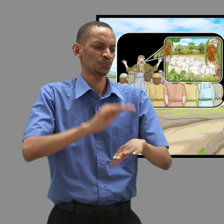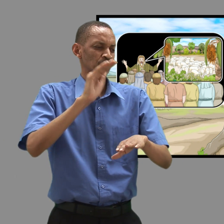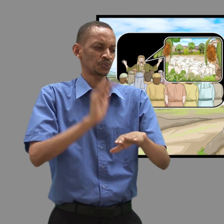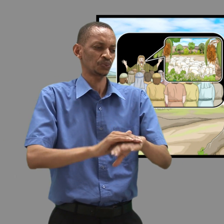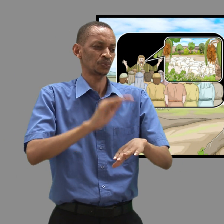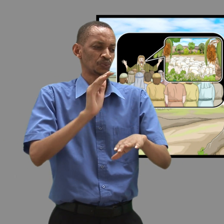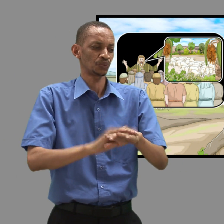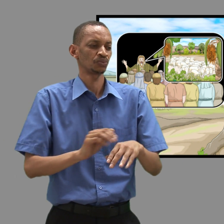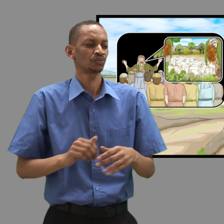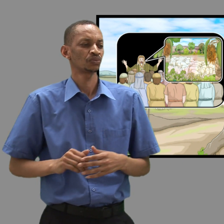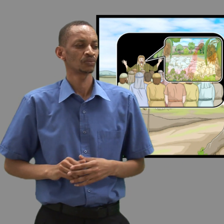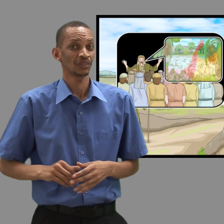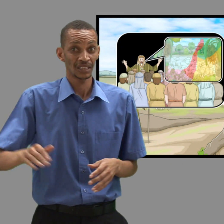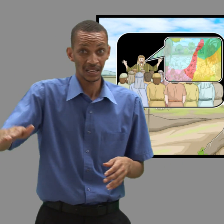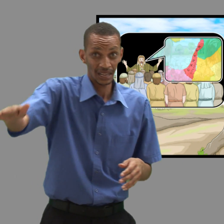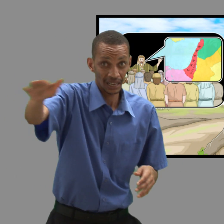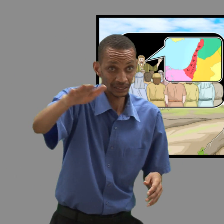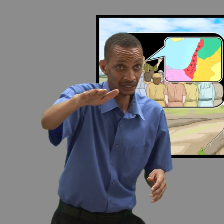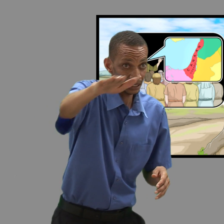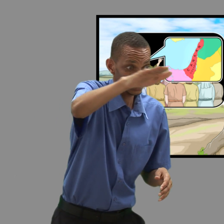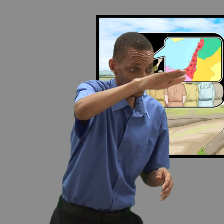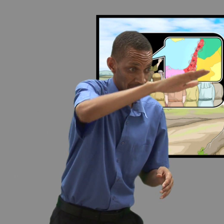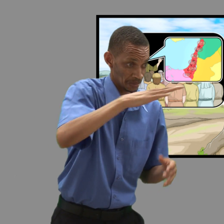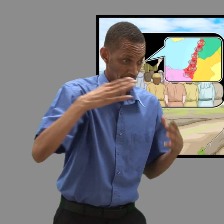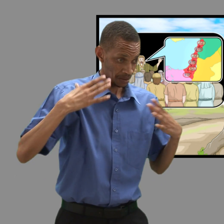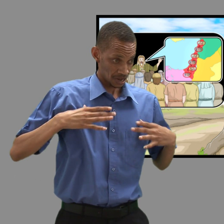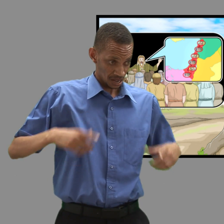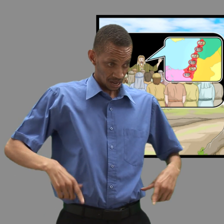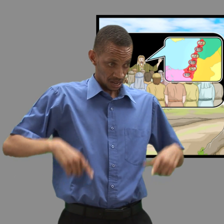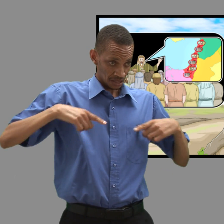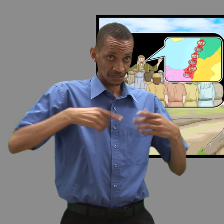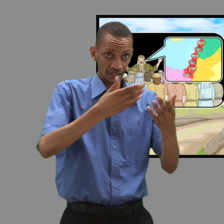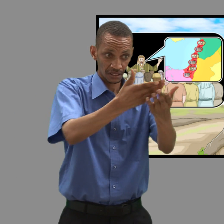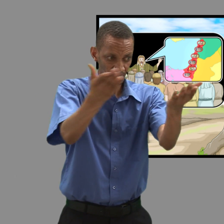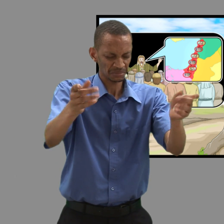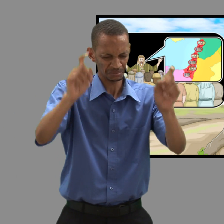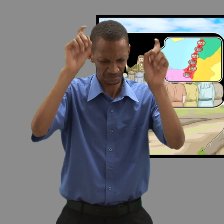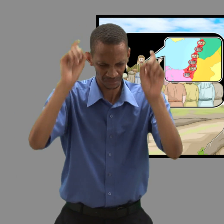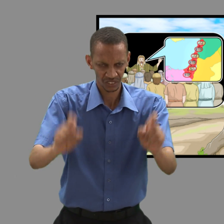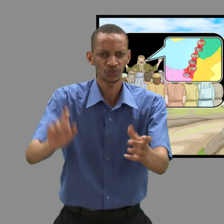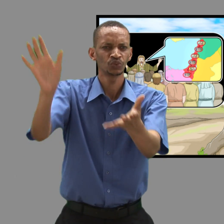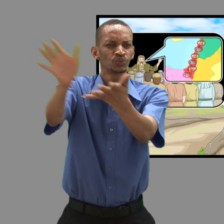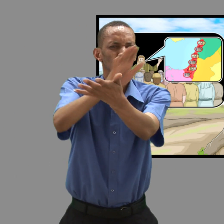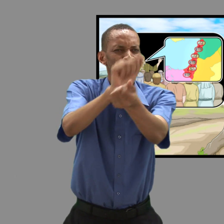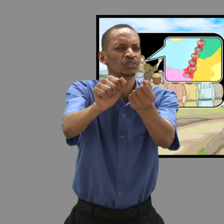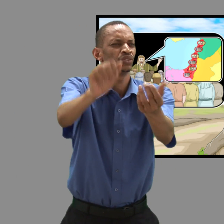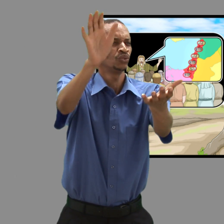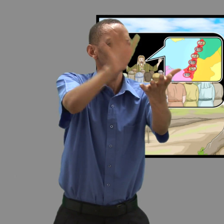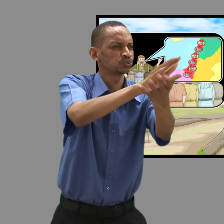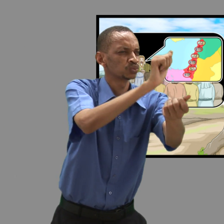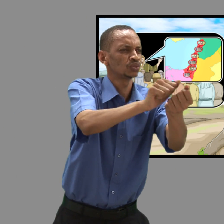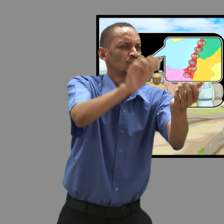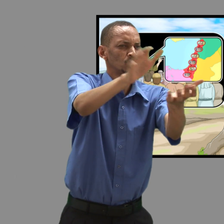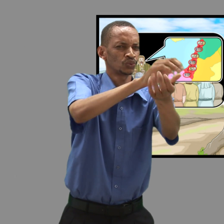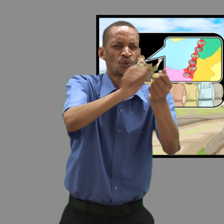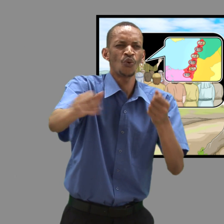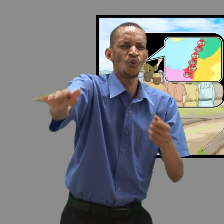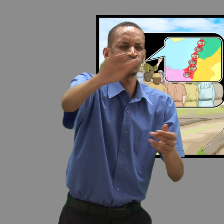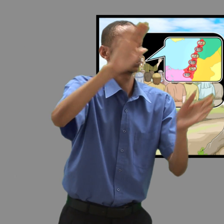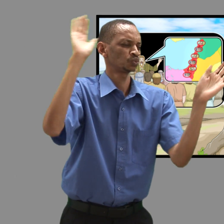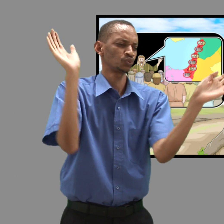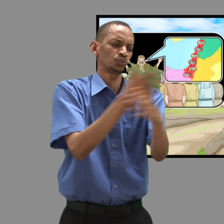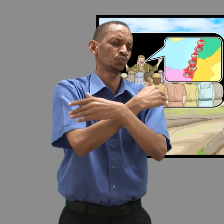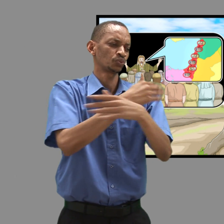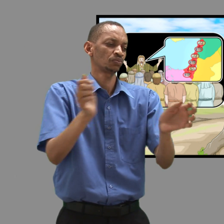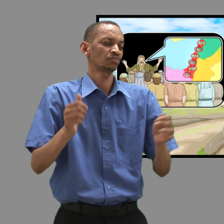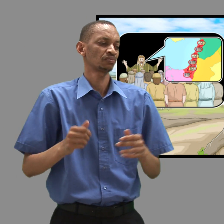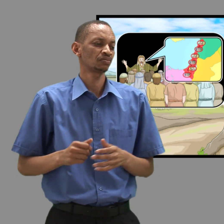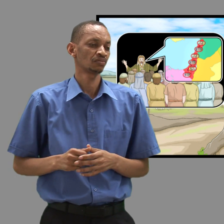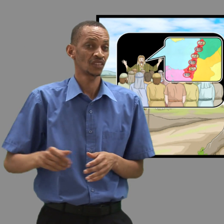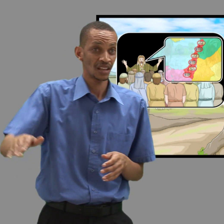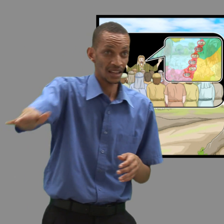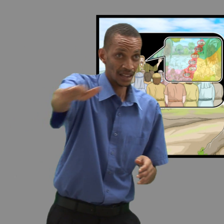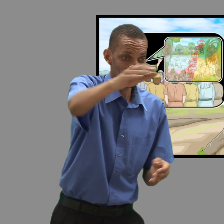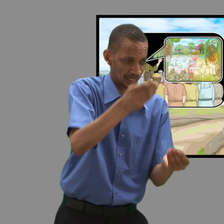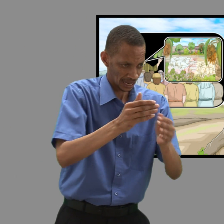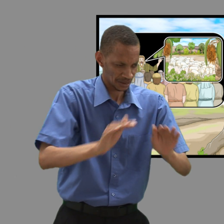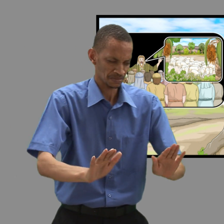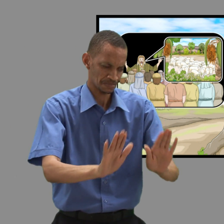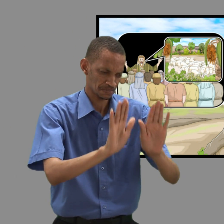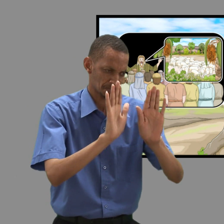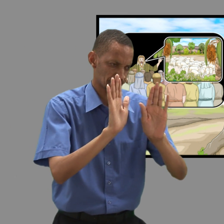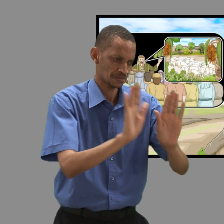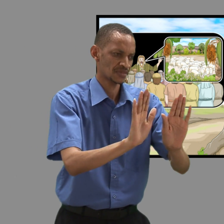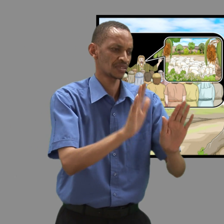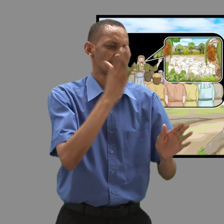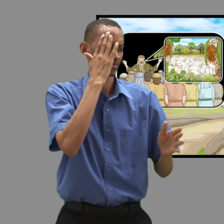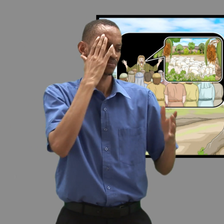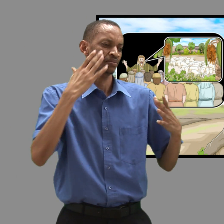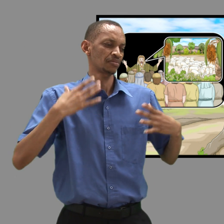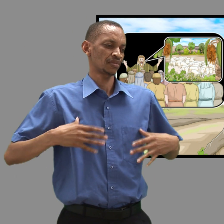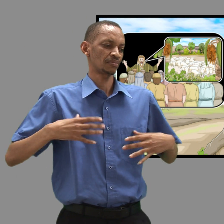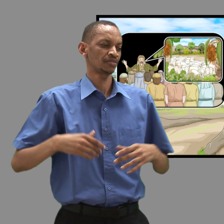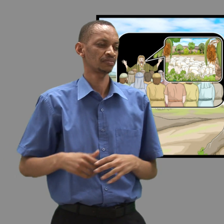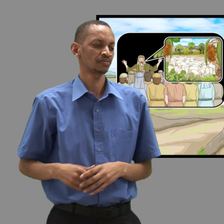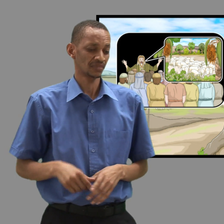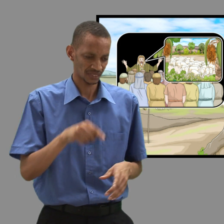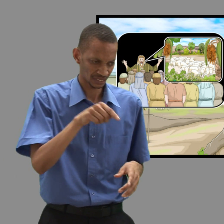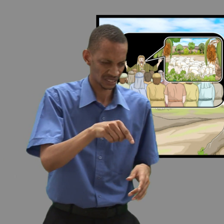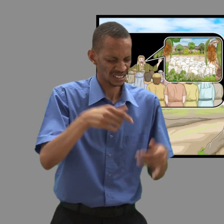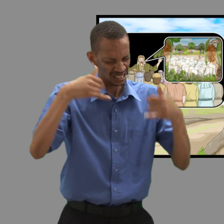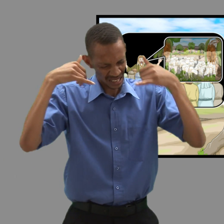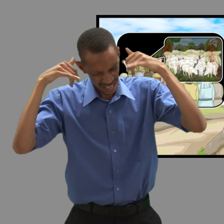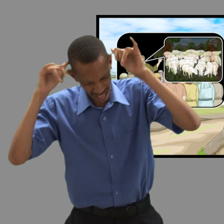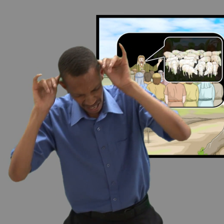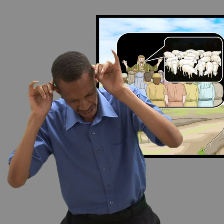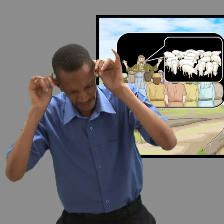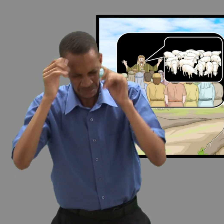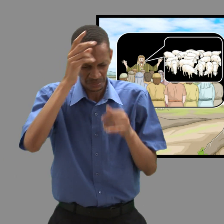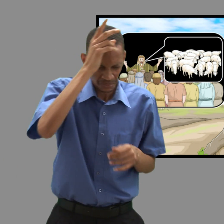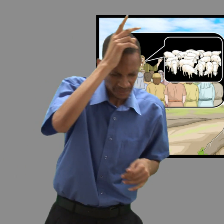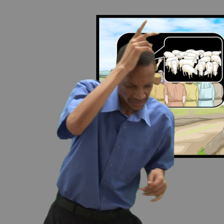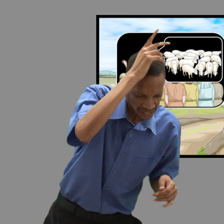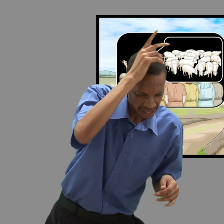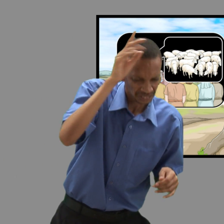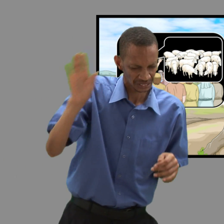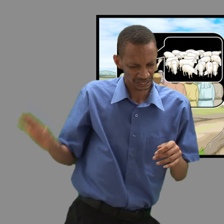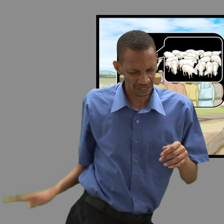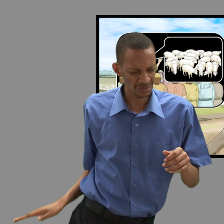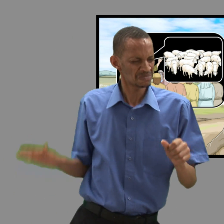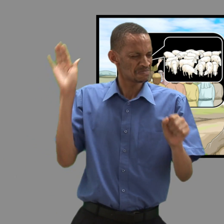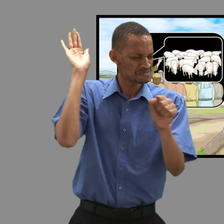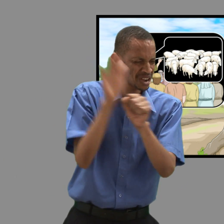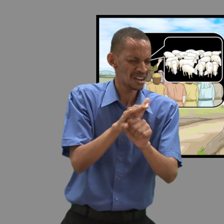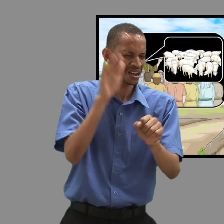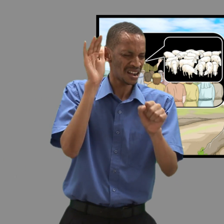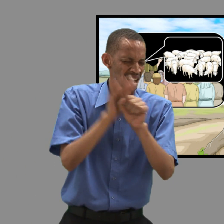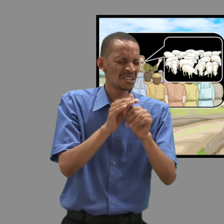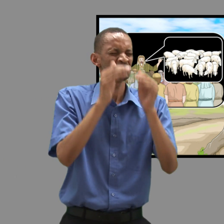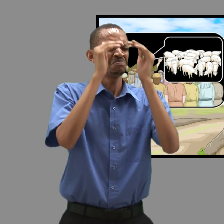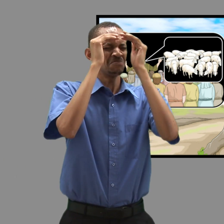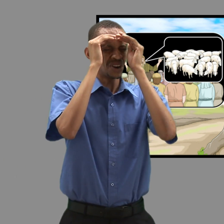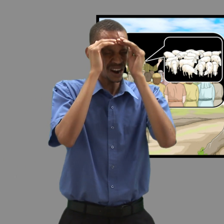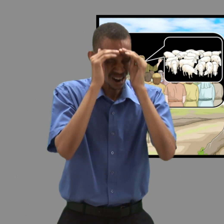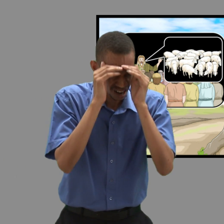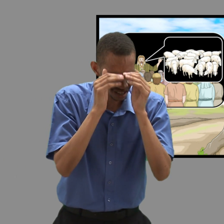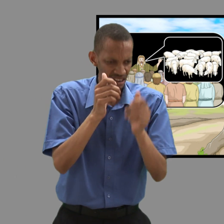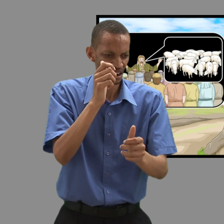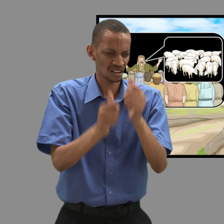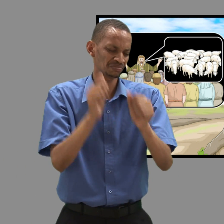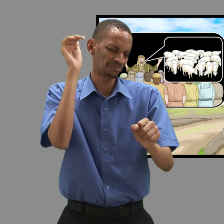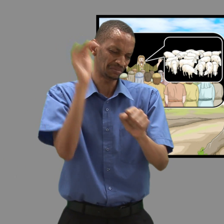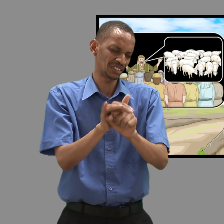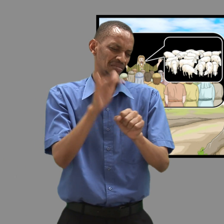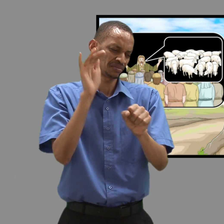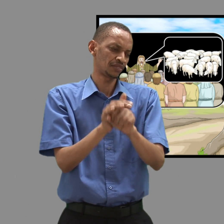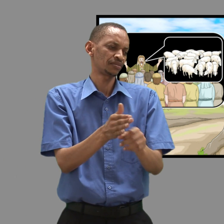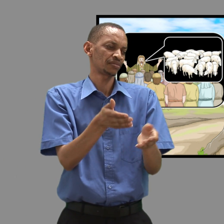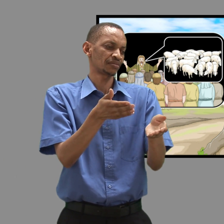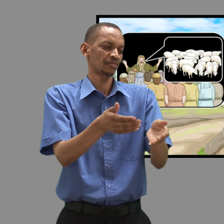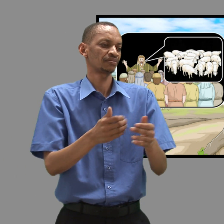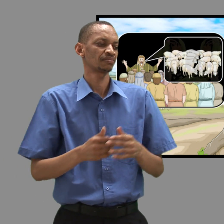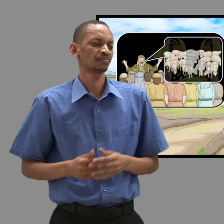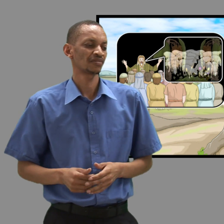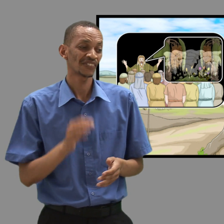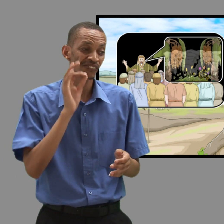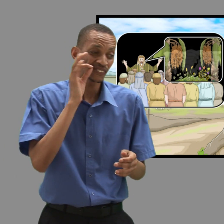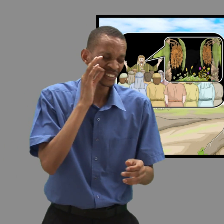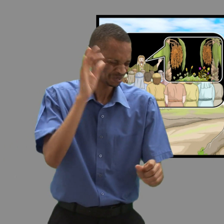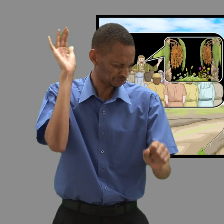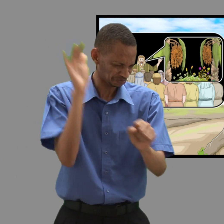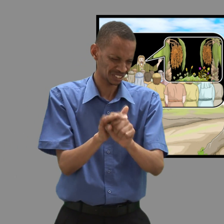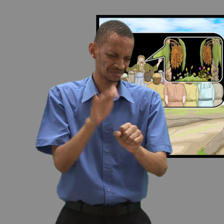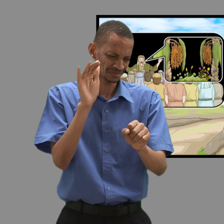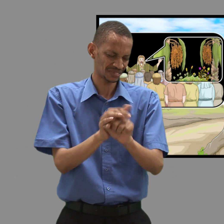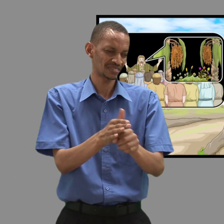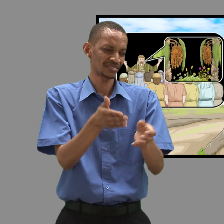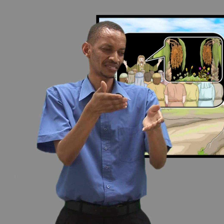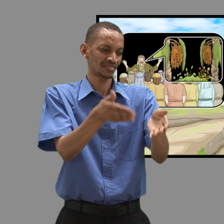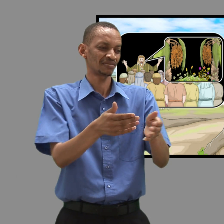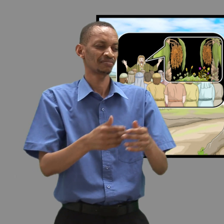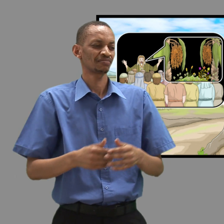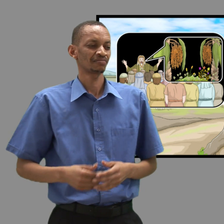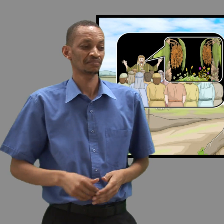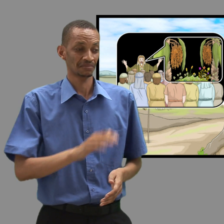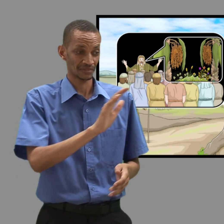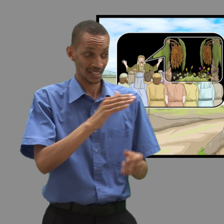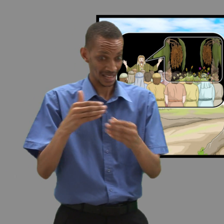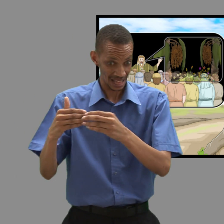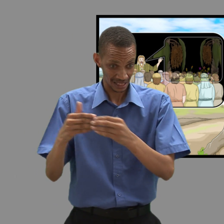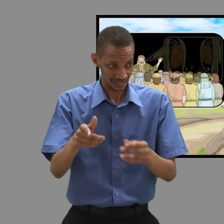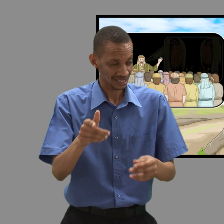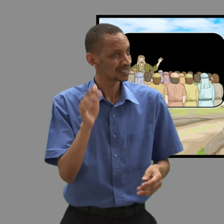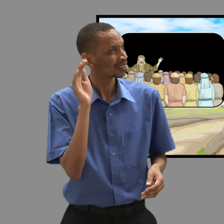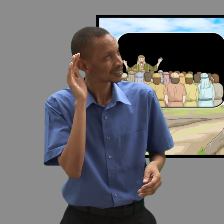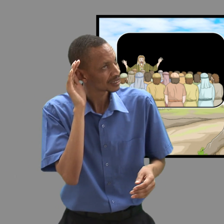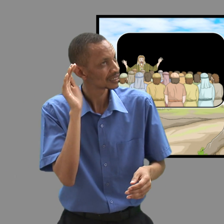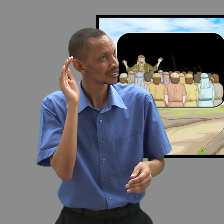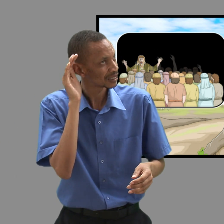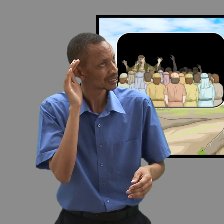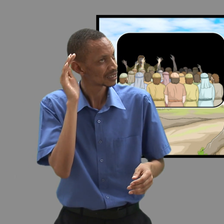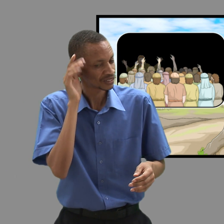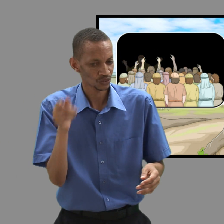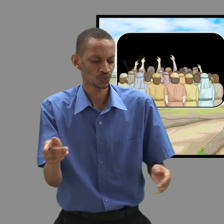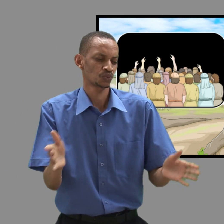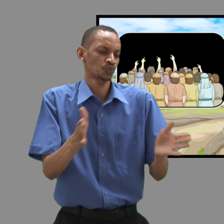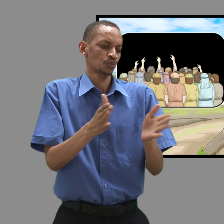And I have promised to bring you up out of your affliction in Egypt, into the land of the Canaanites, Hittites, Amorites, Perizzites, Hivites, and Jebusites—a land flowing with milk and honey.’